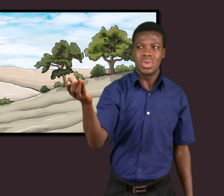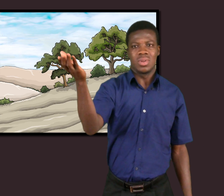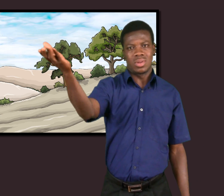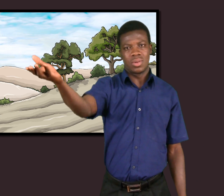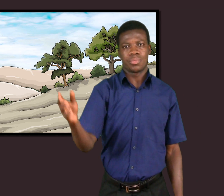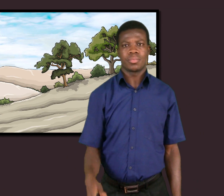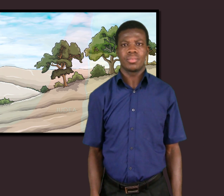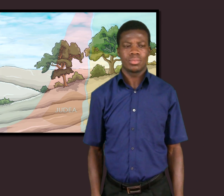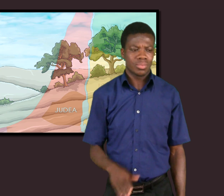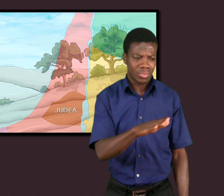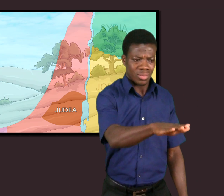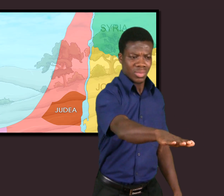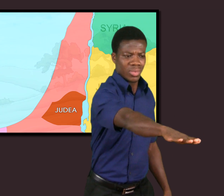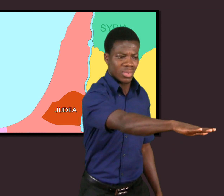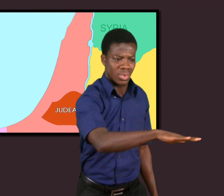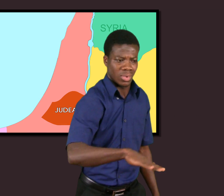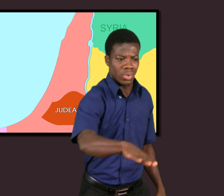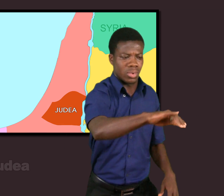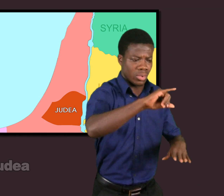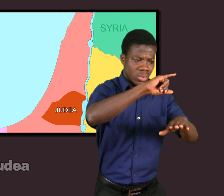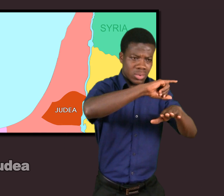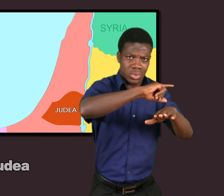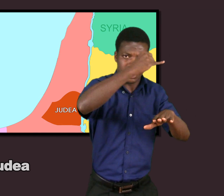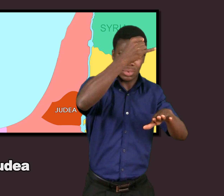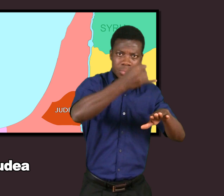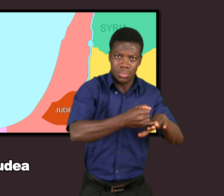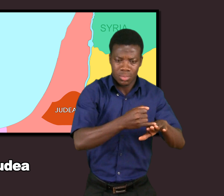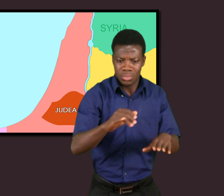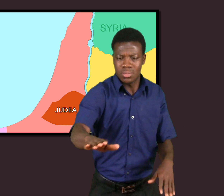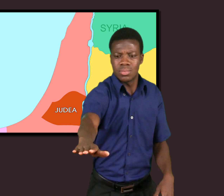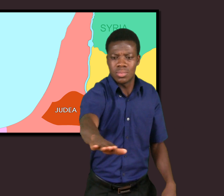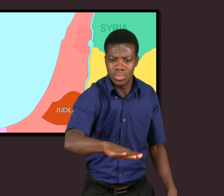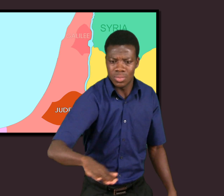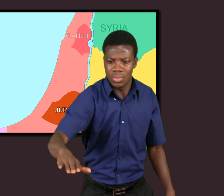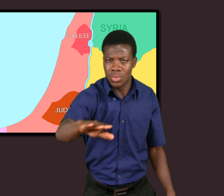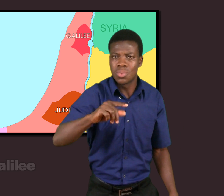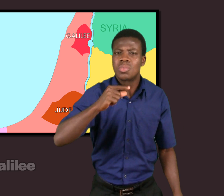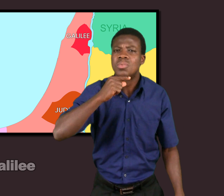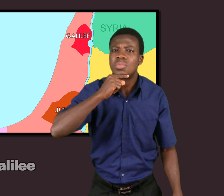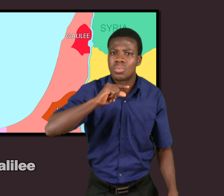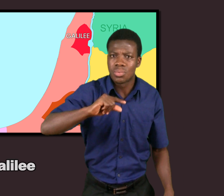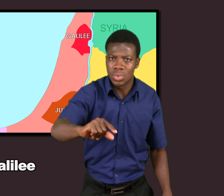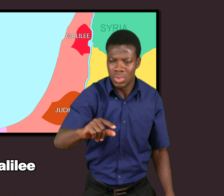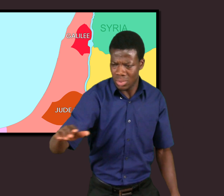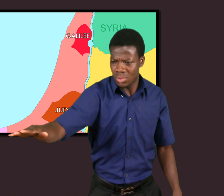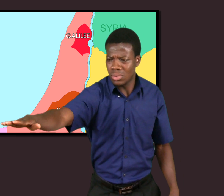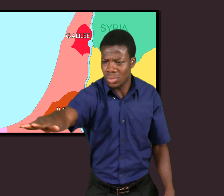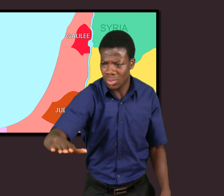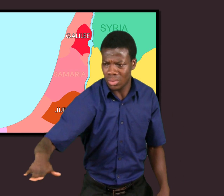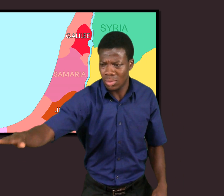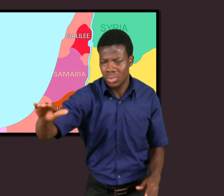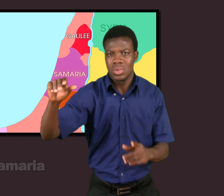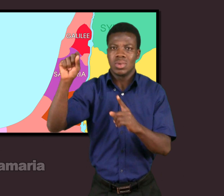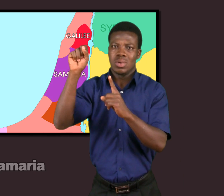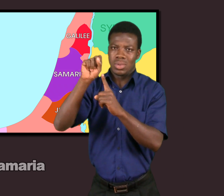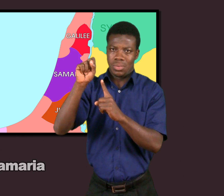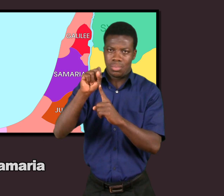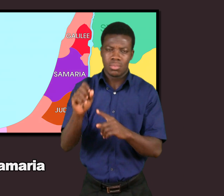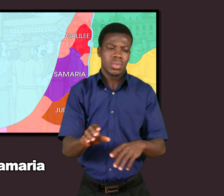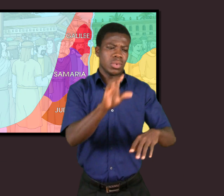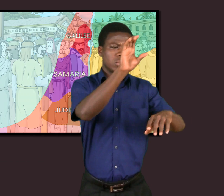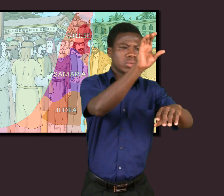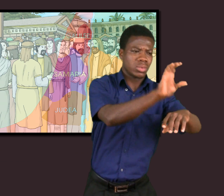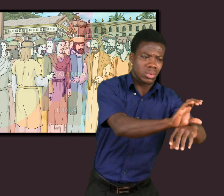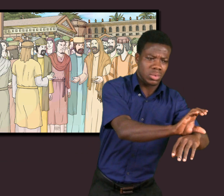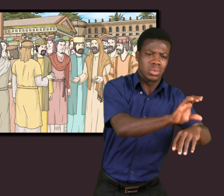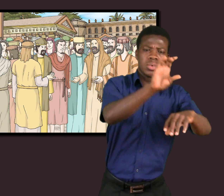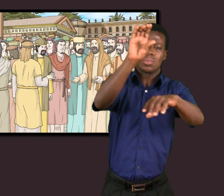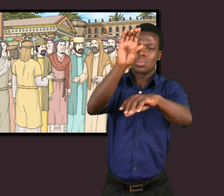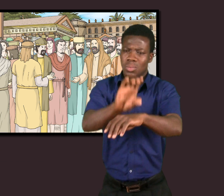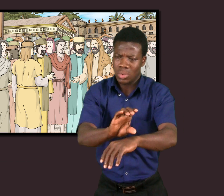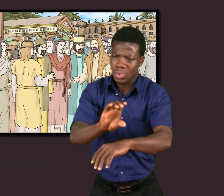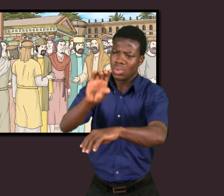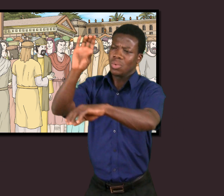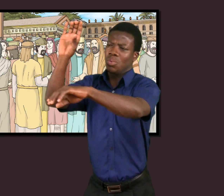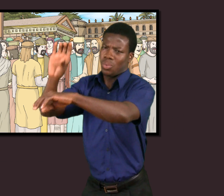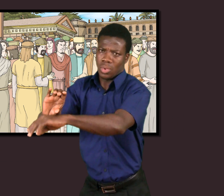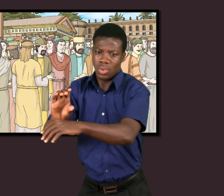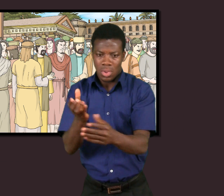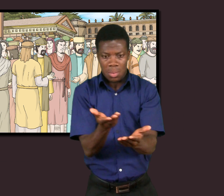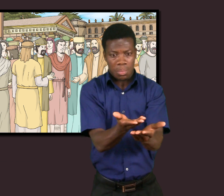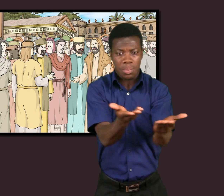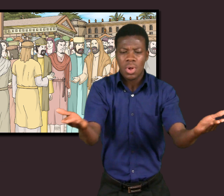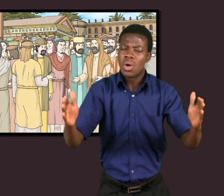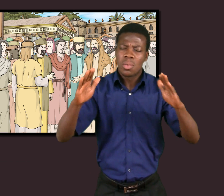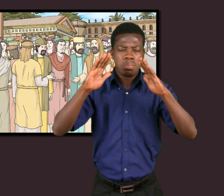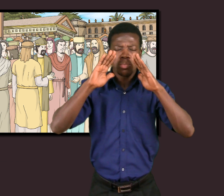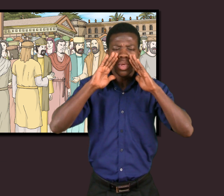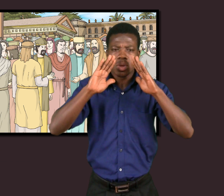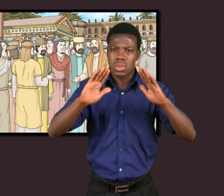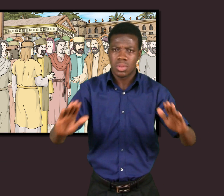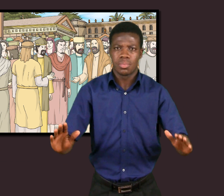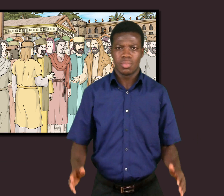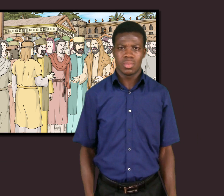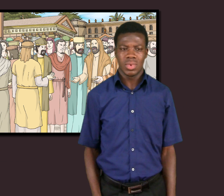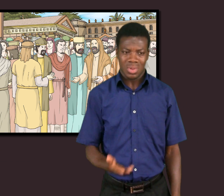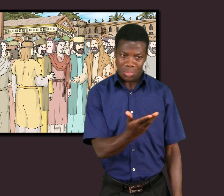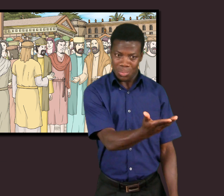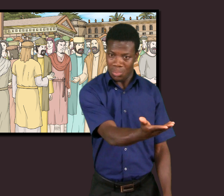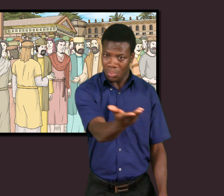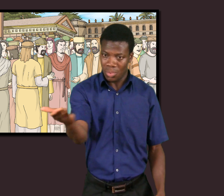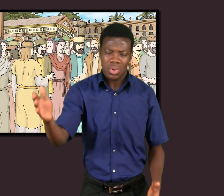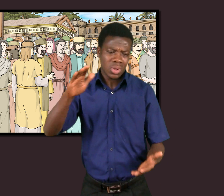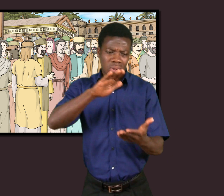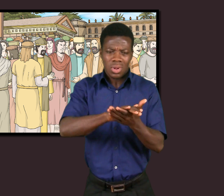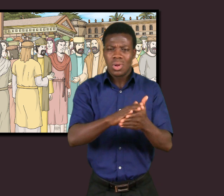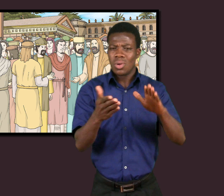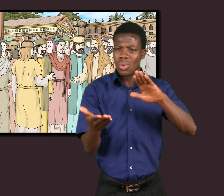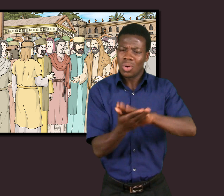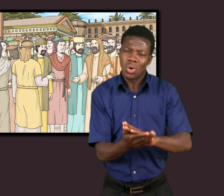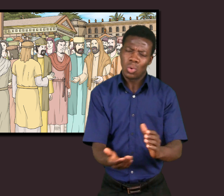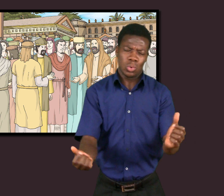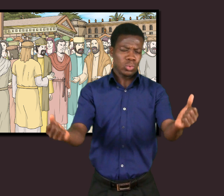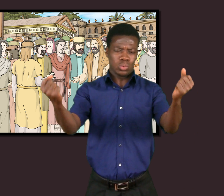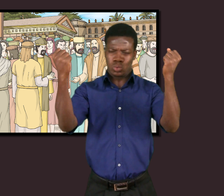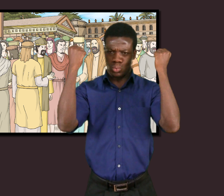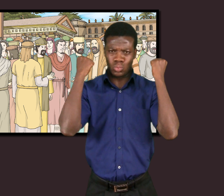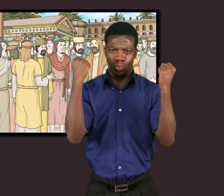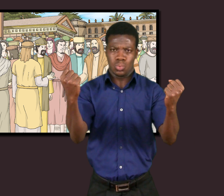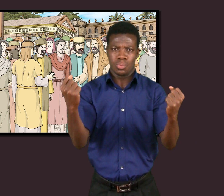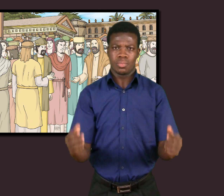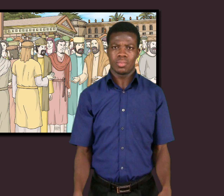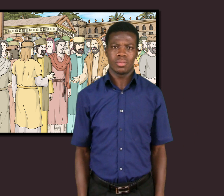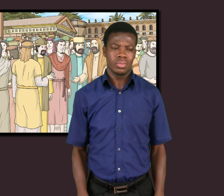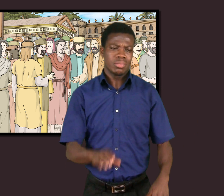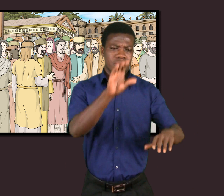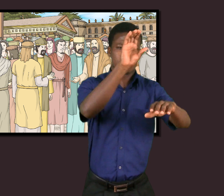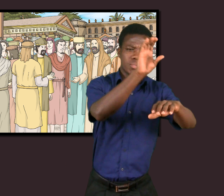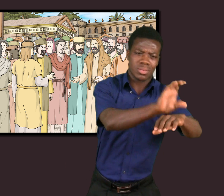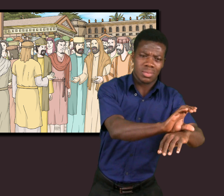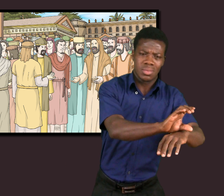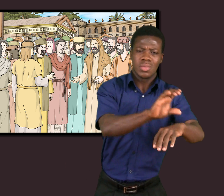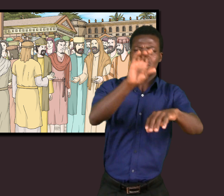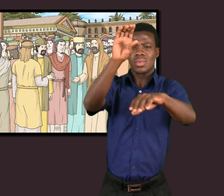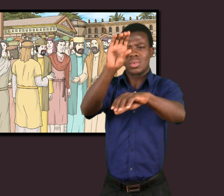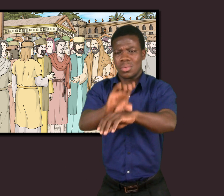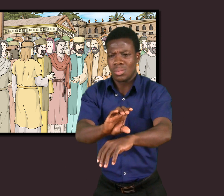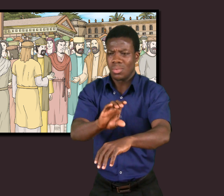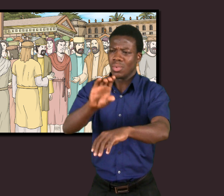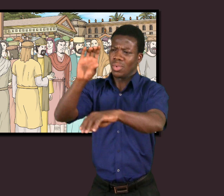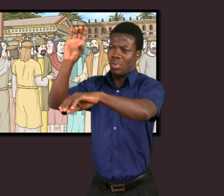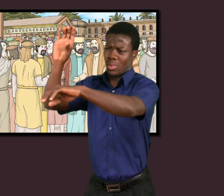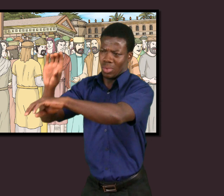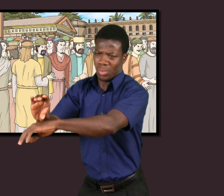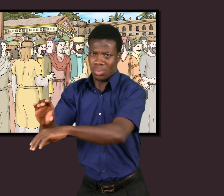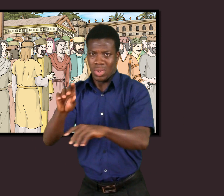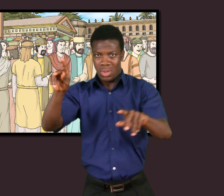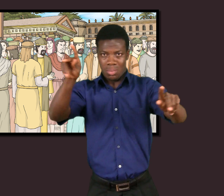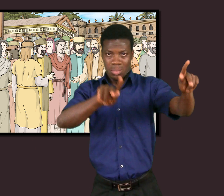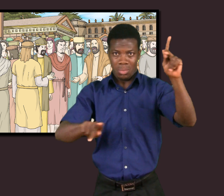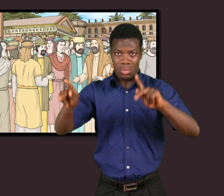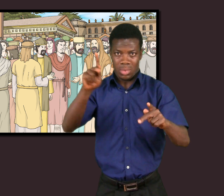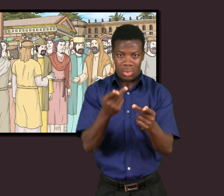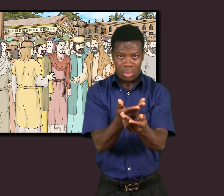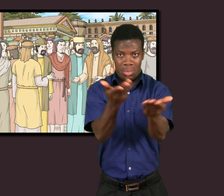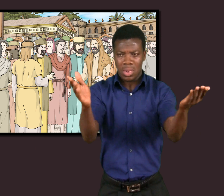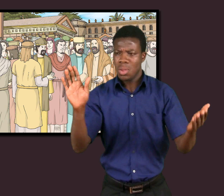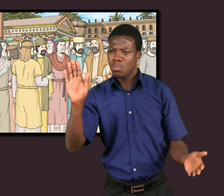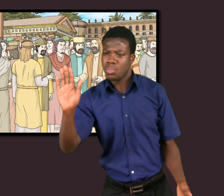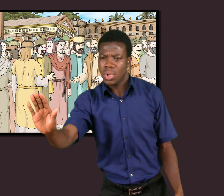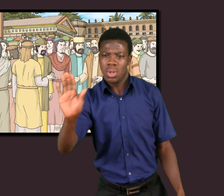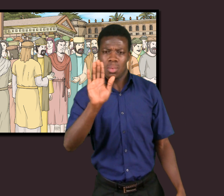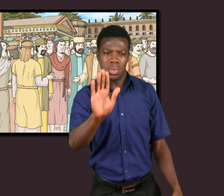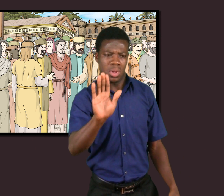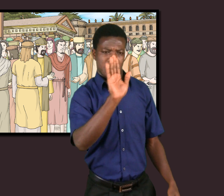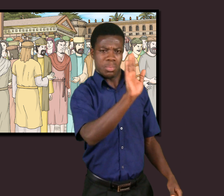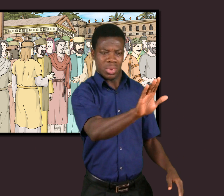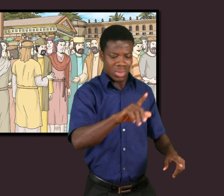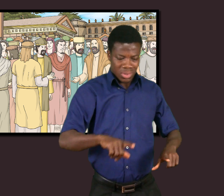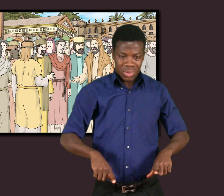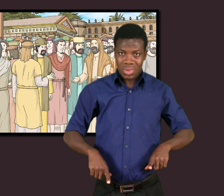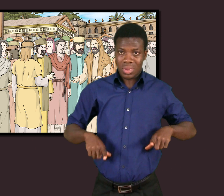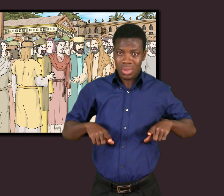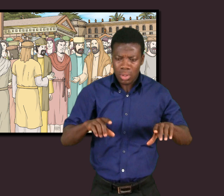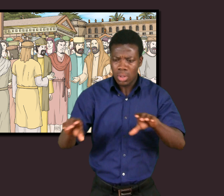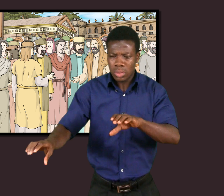Then the church throughout Judea, Galilee, and Samaria experienced a time of peace.